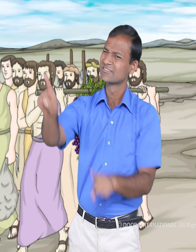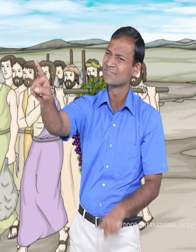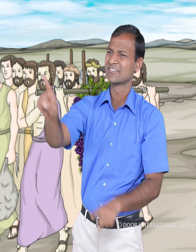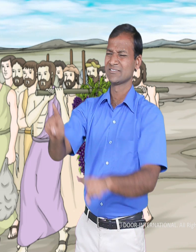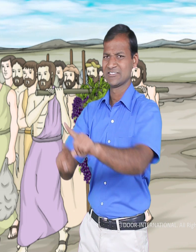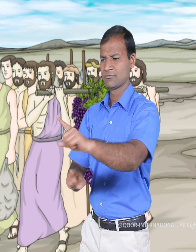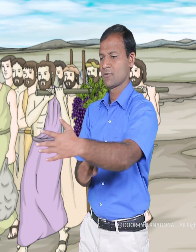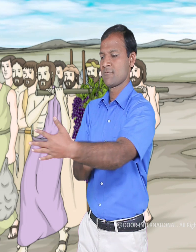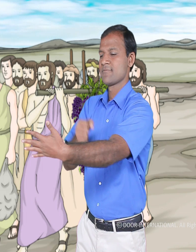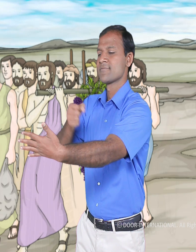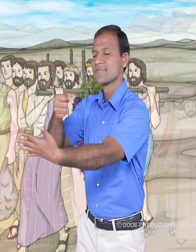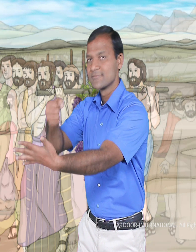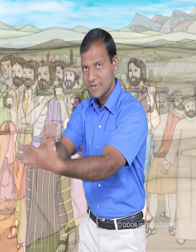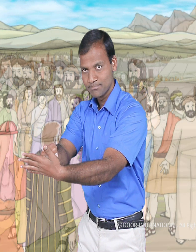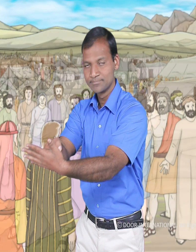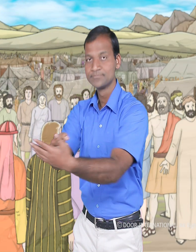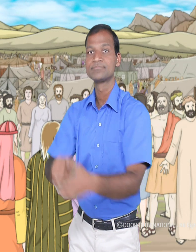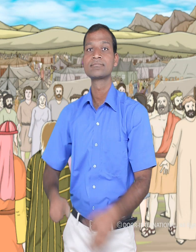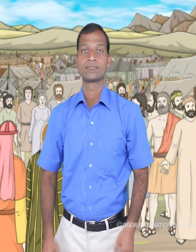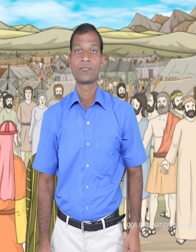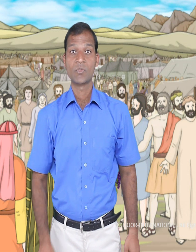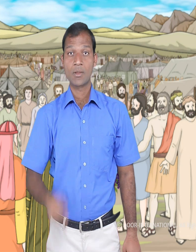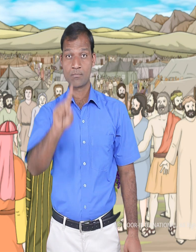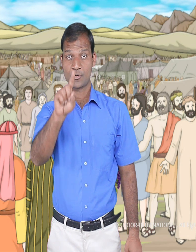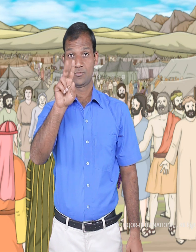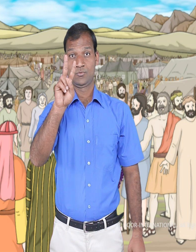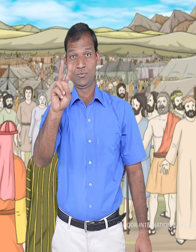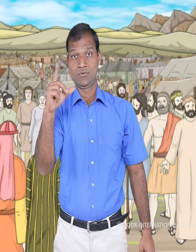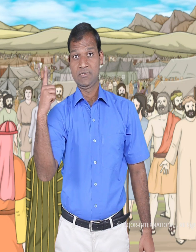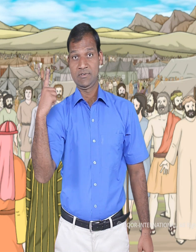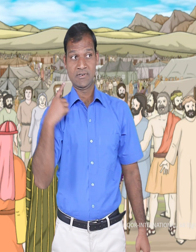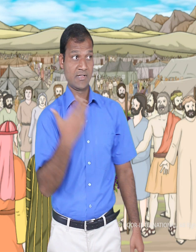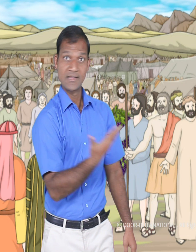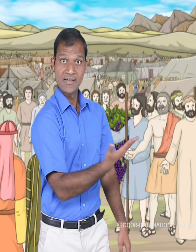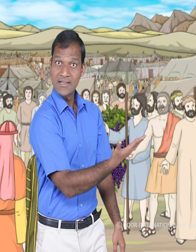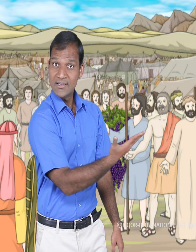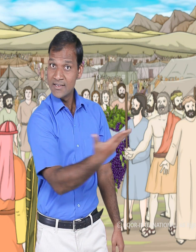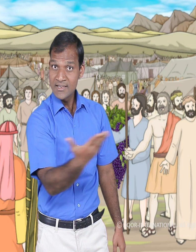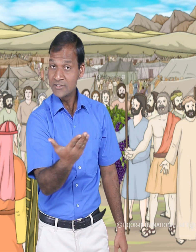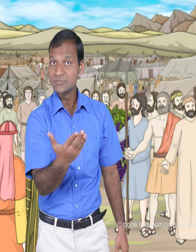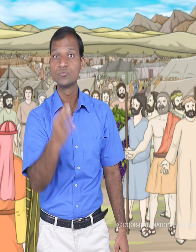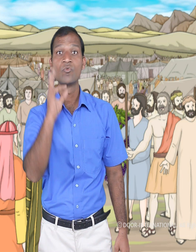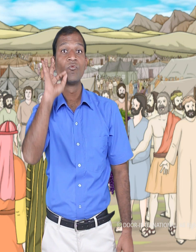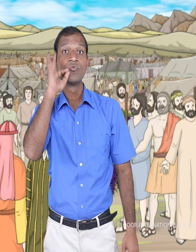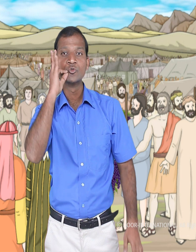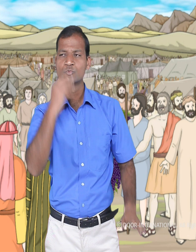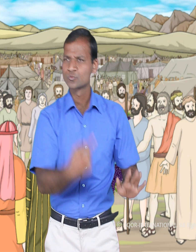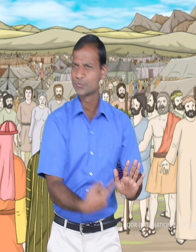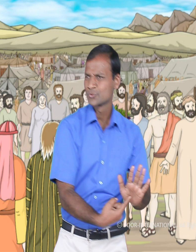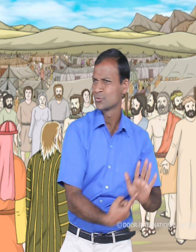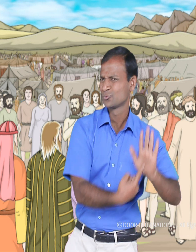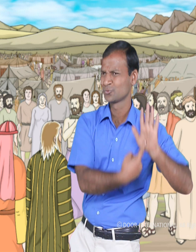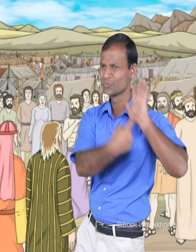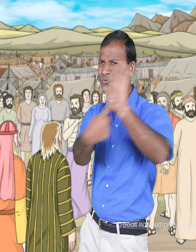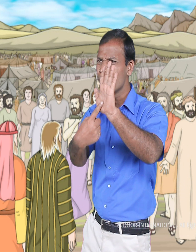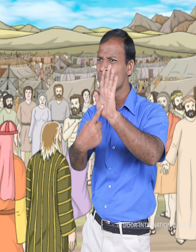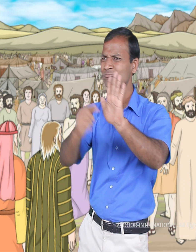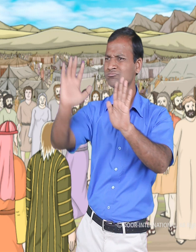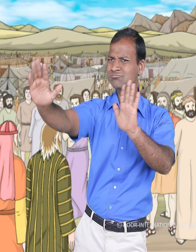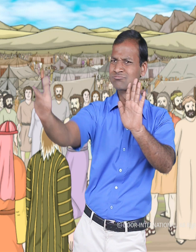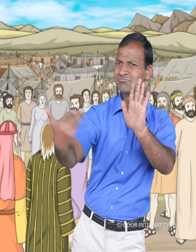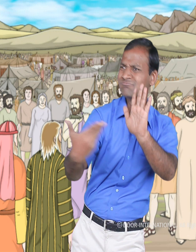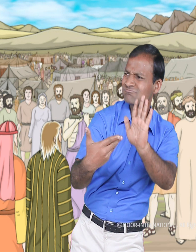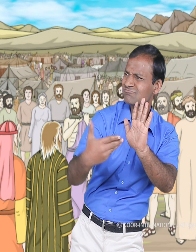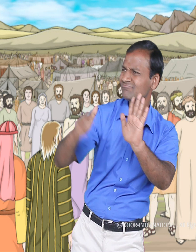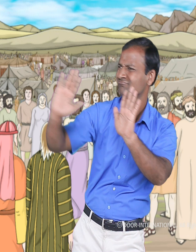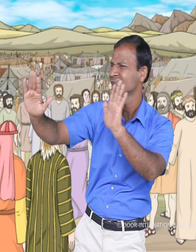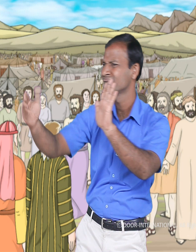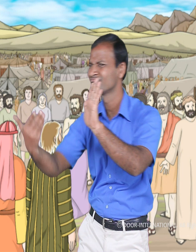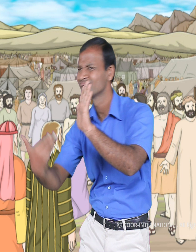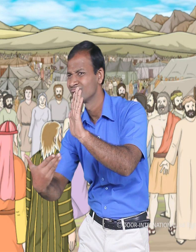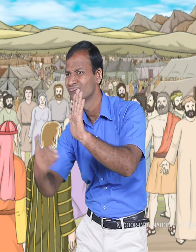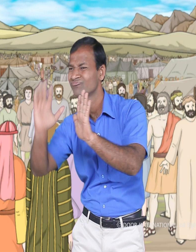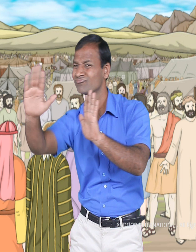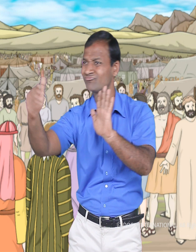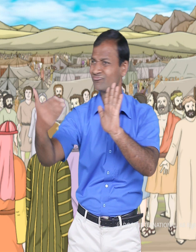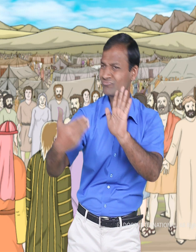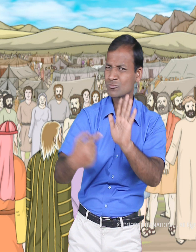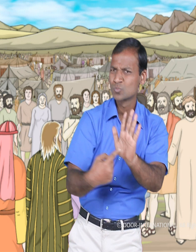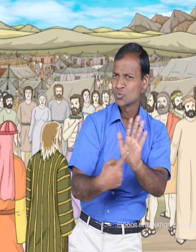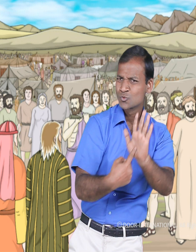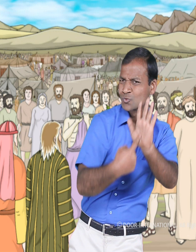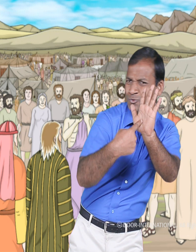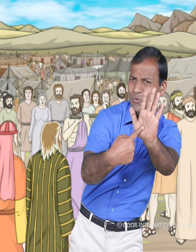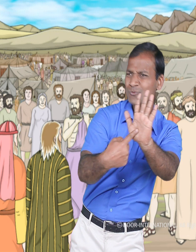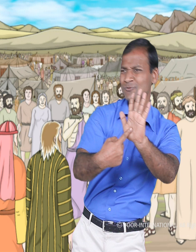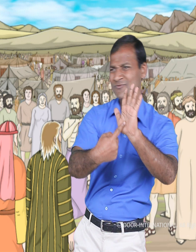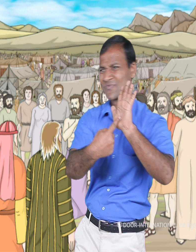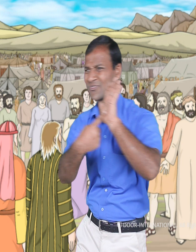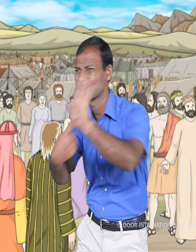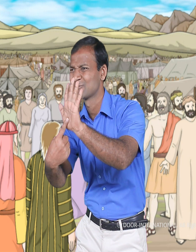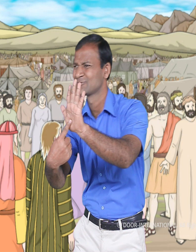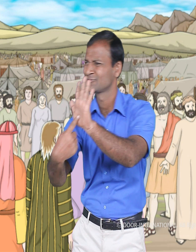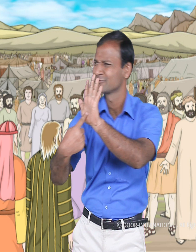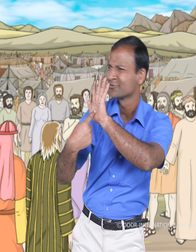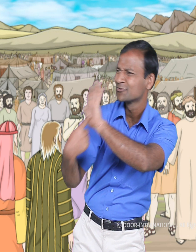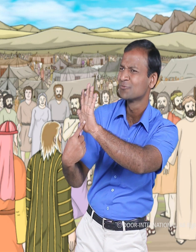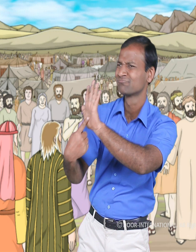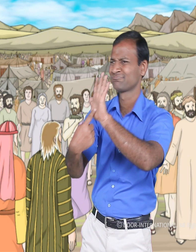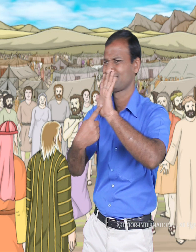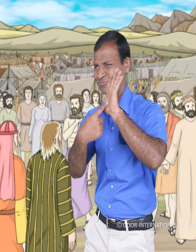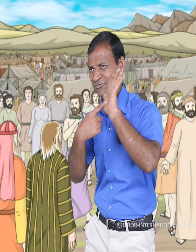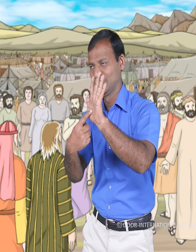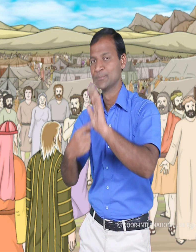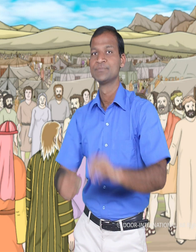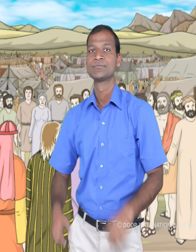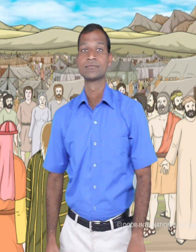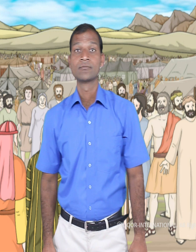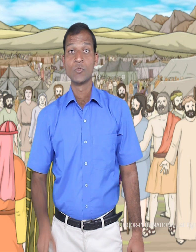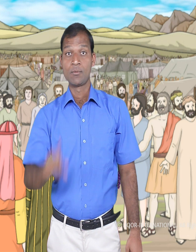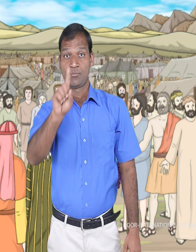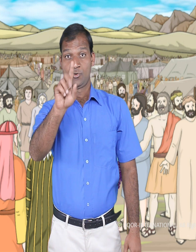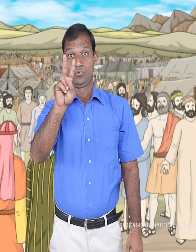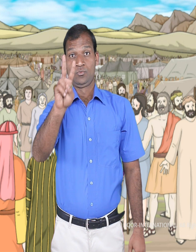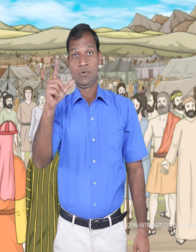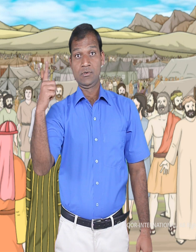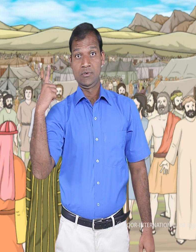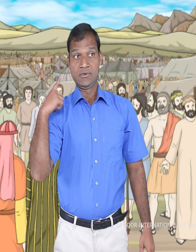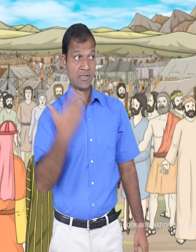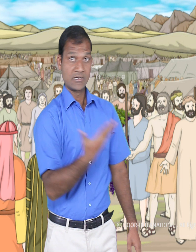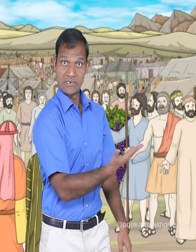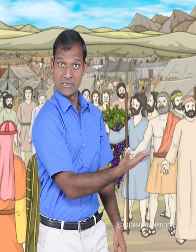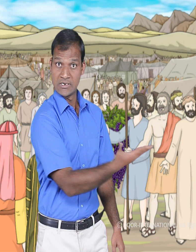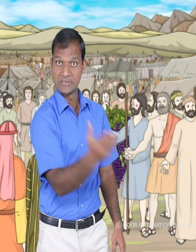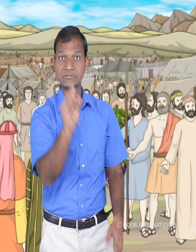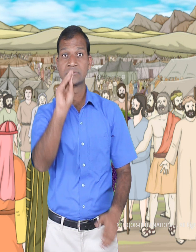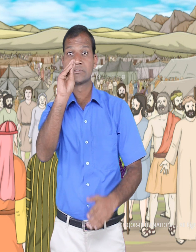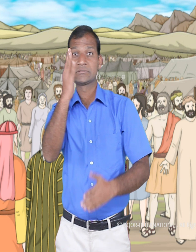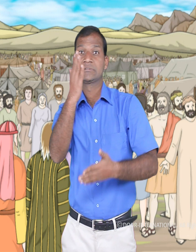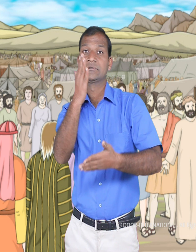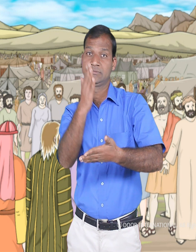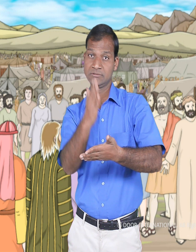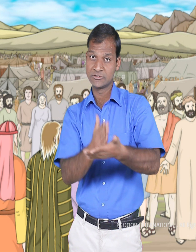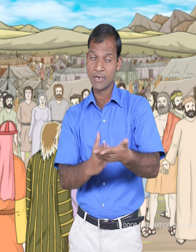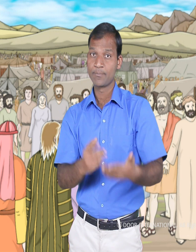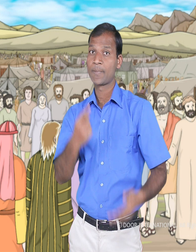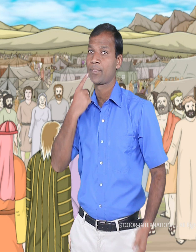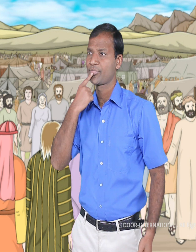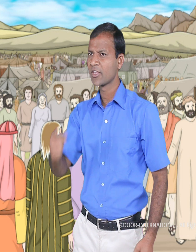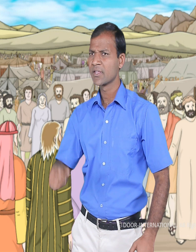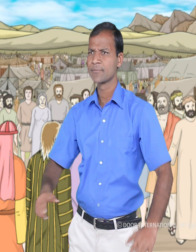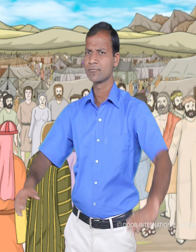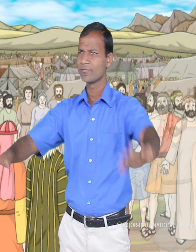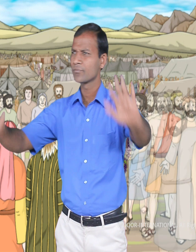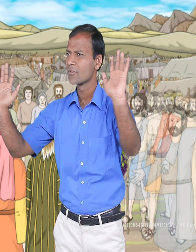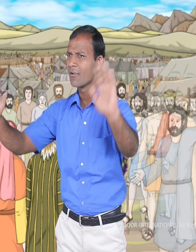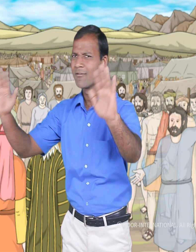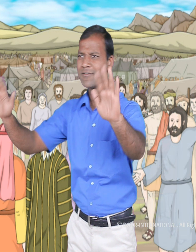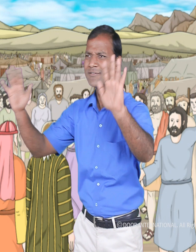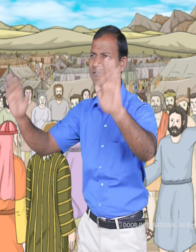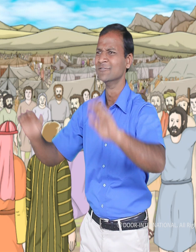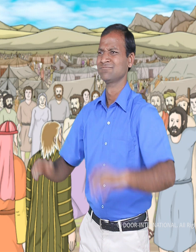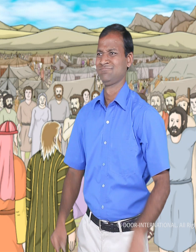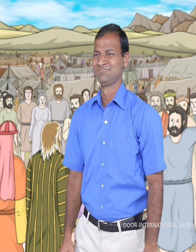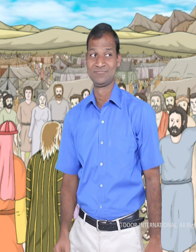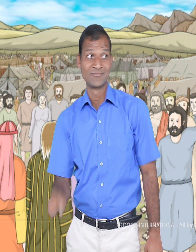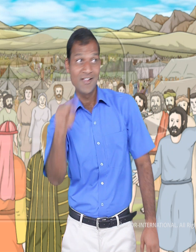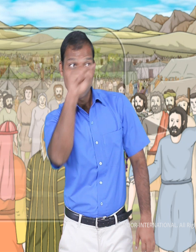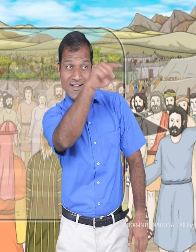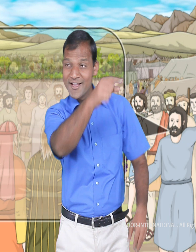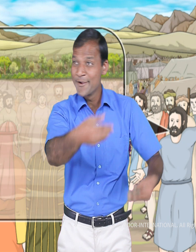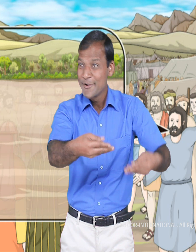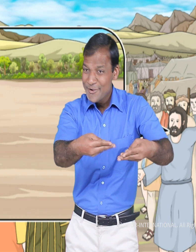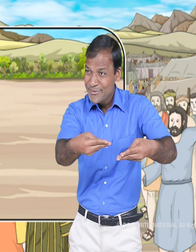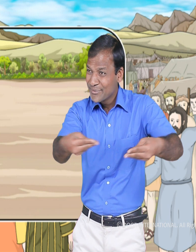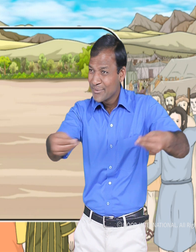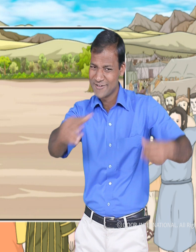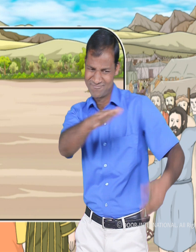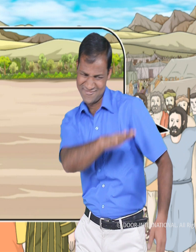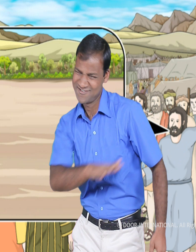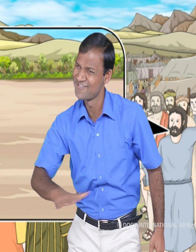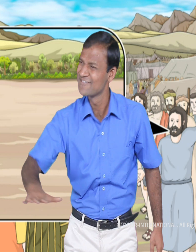They brought back a report for the whole congregation and showed them the fruit of the land.